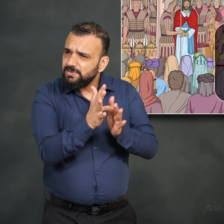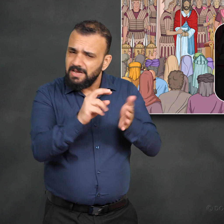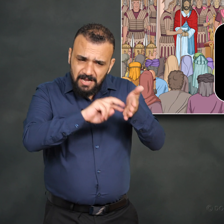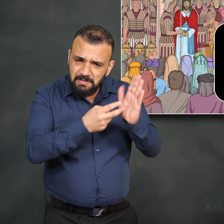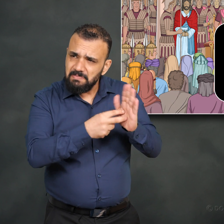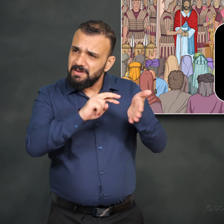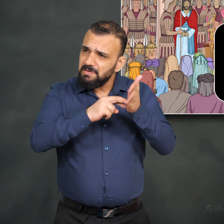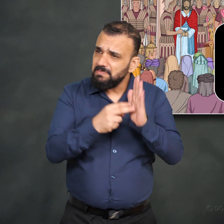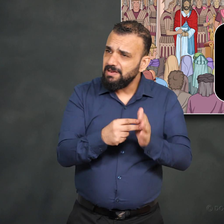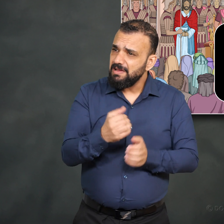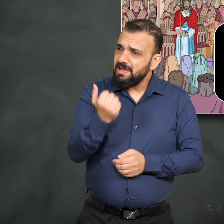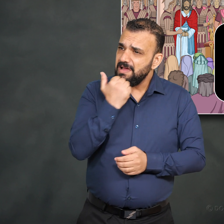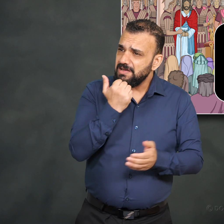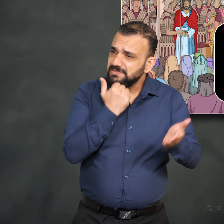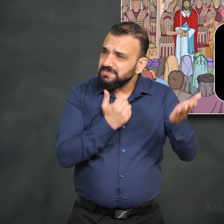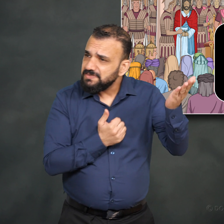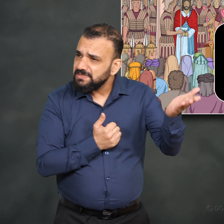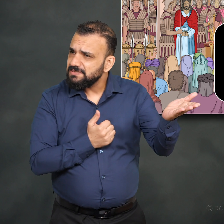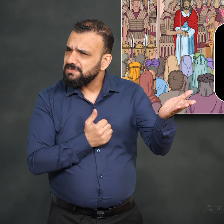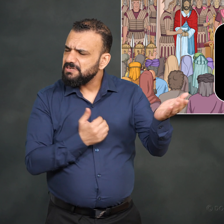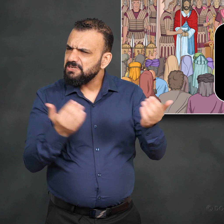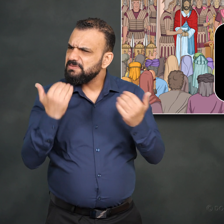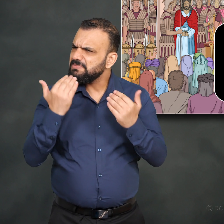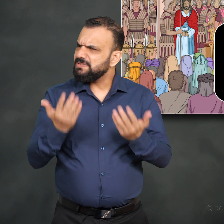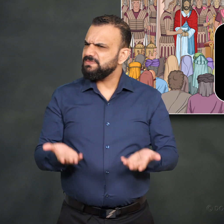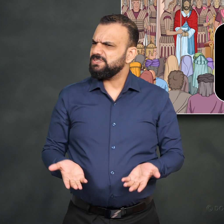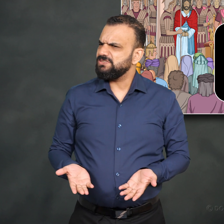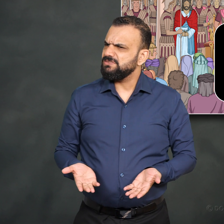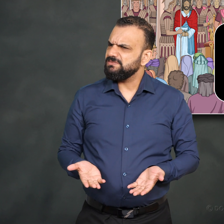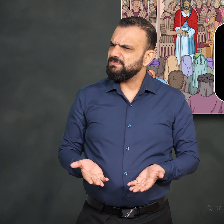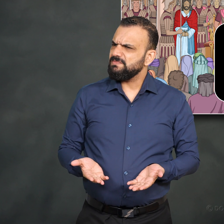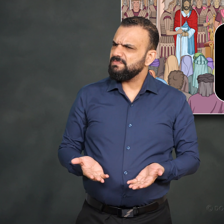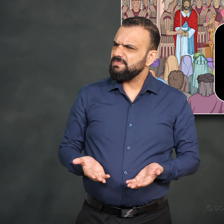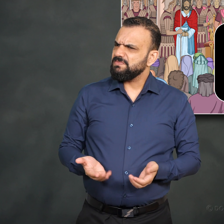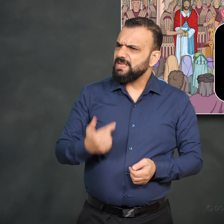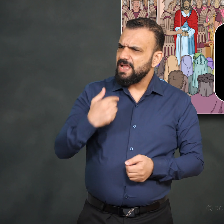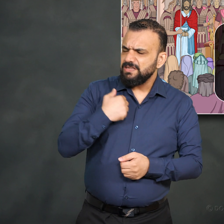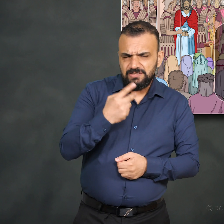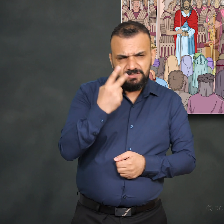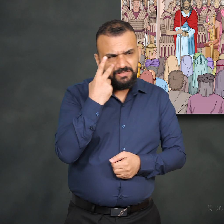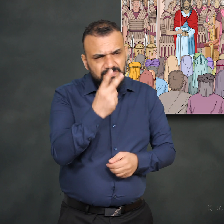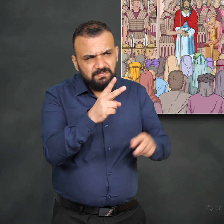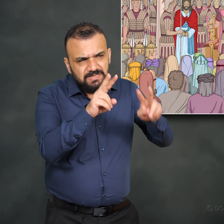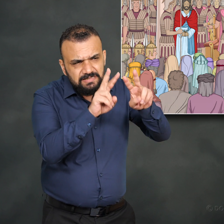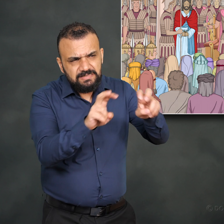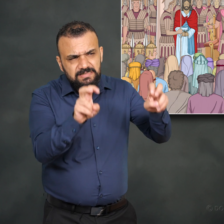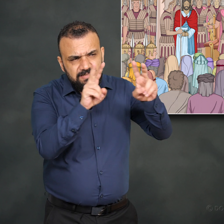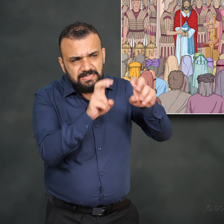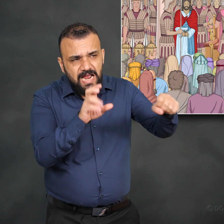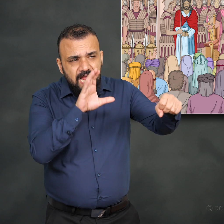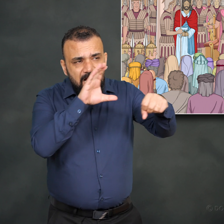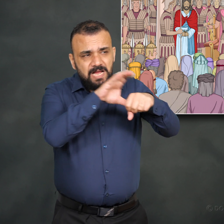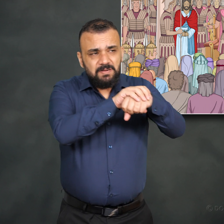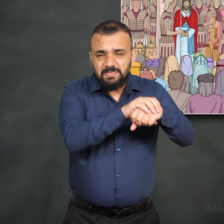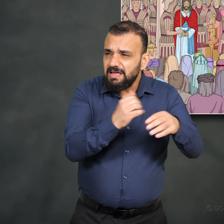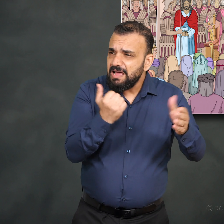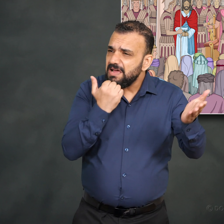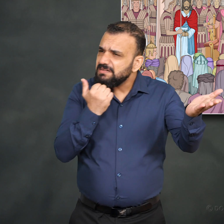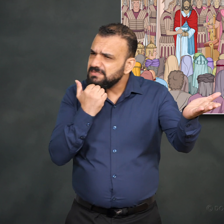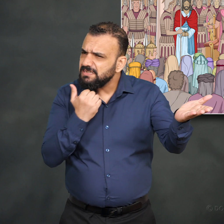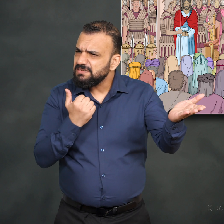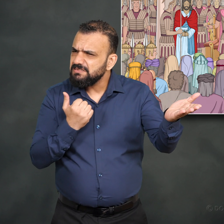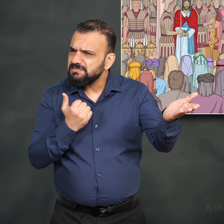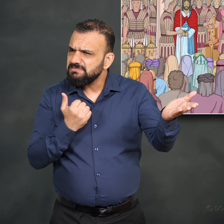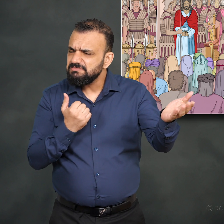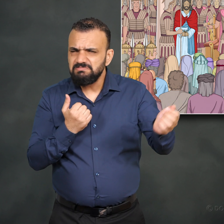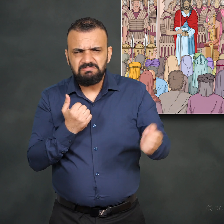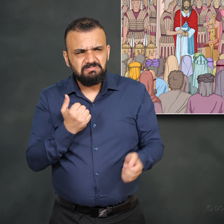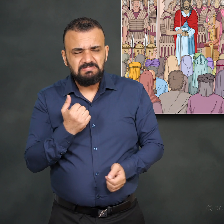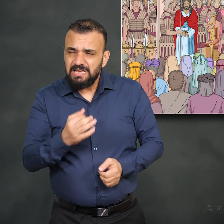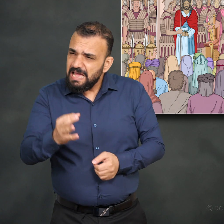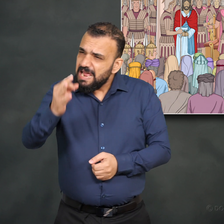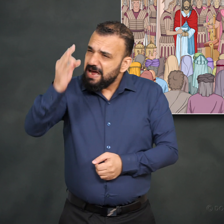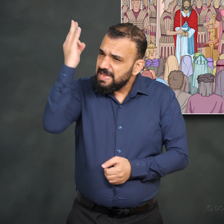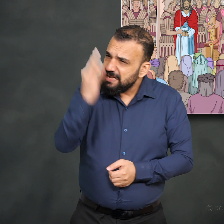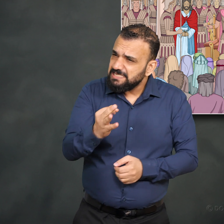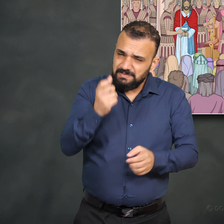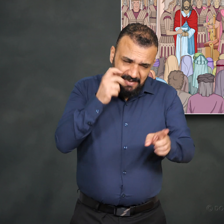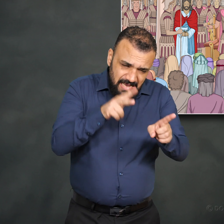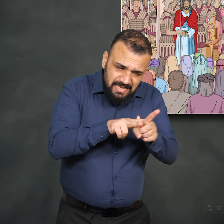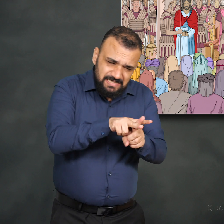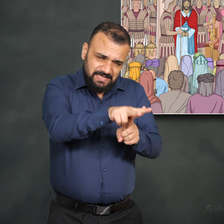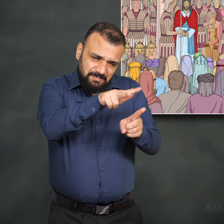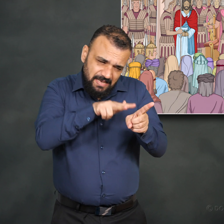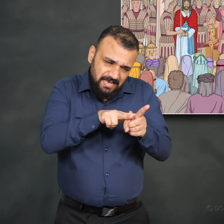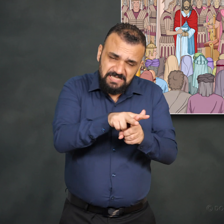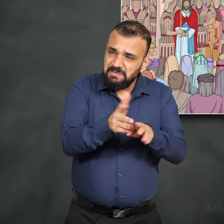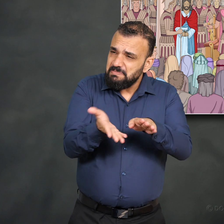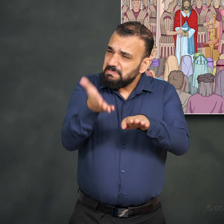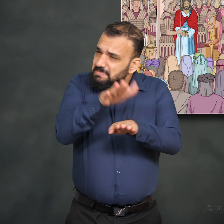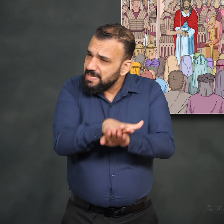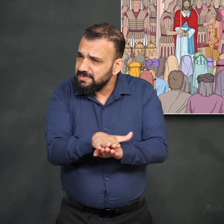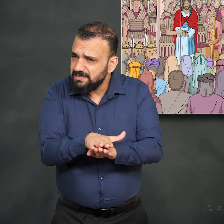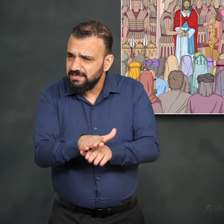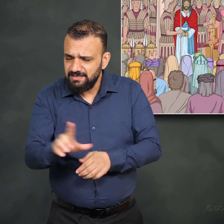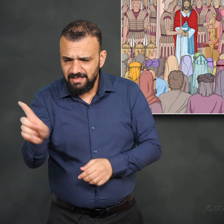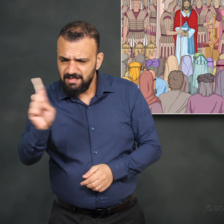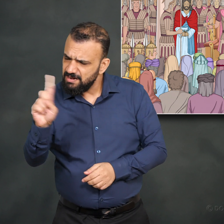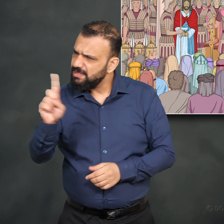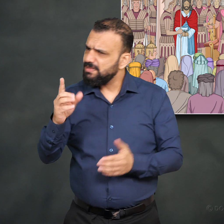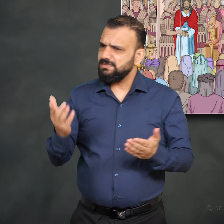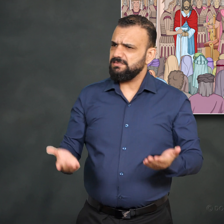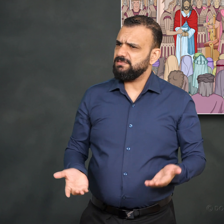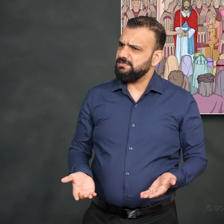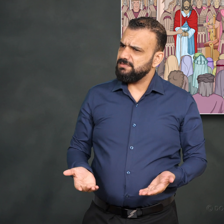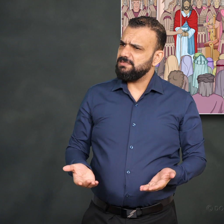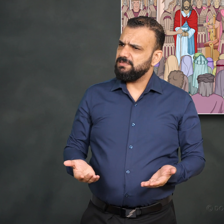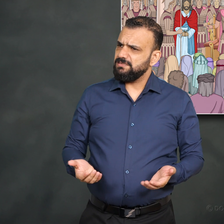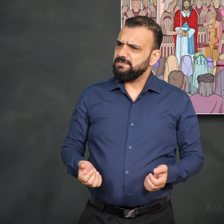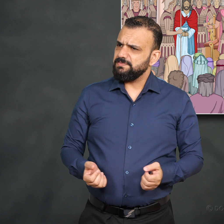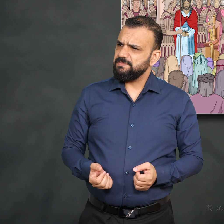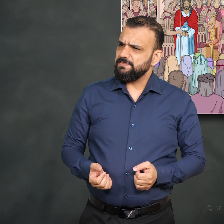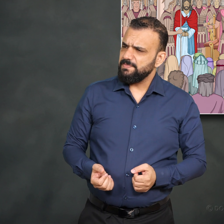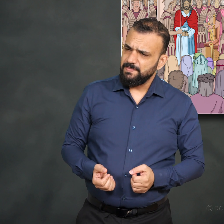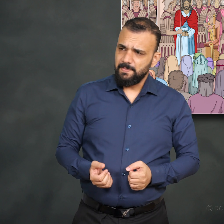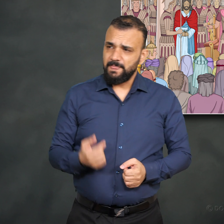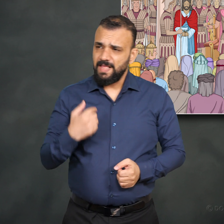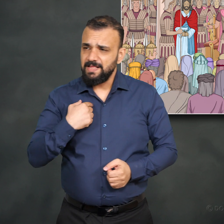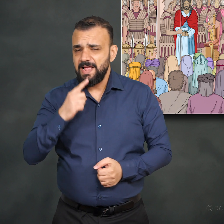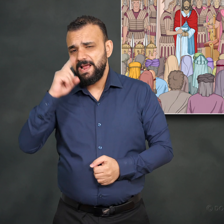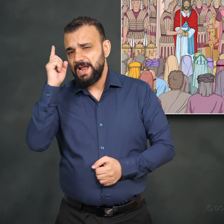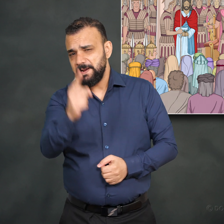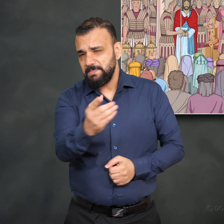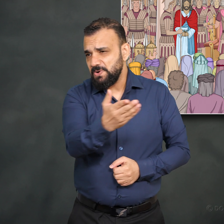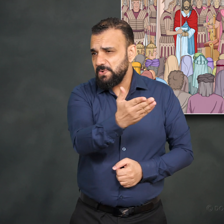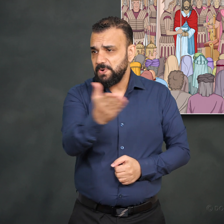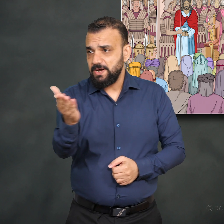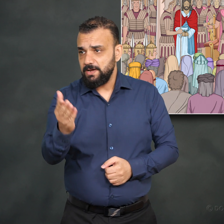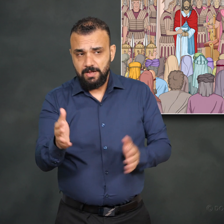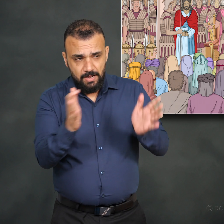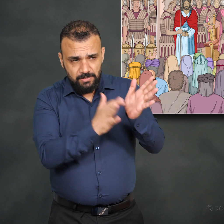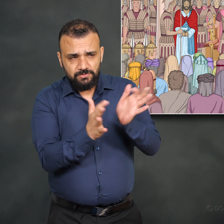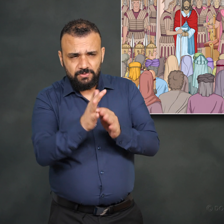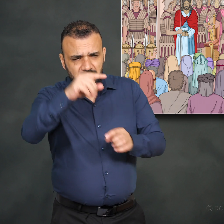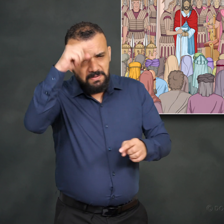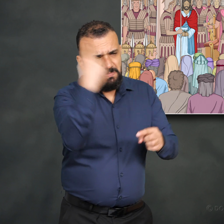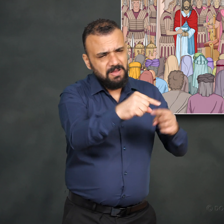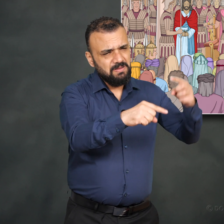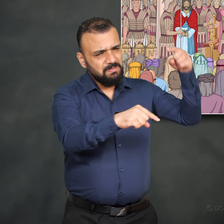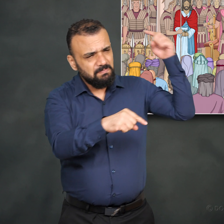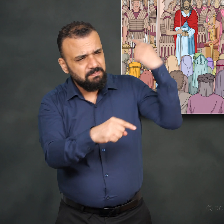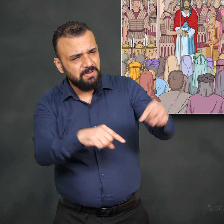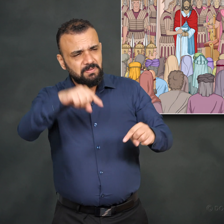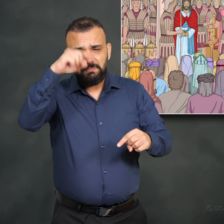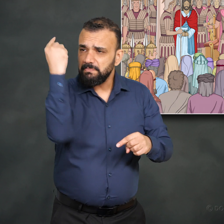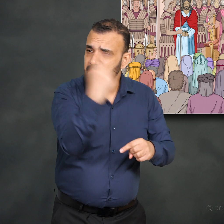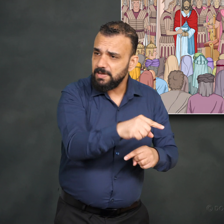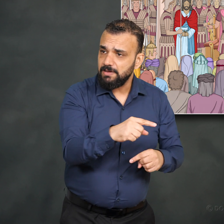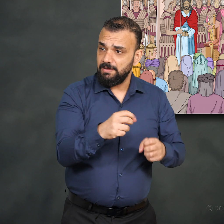I have found in Him no offense worthy of death.